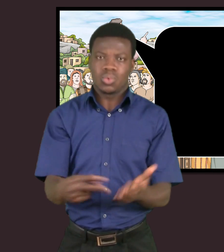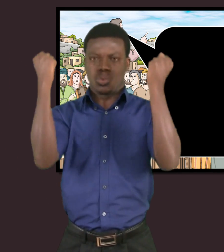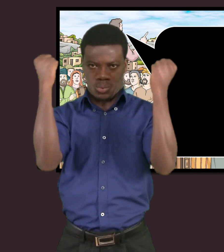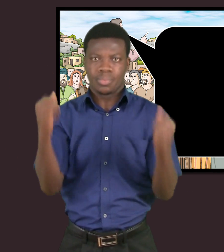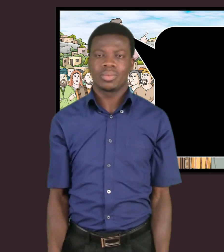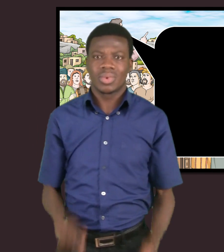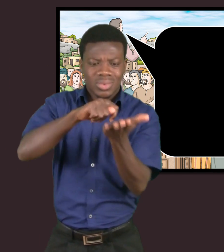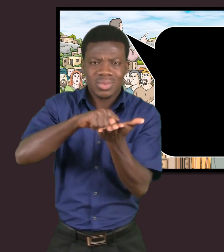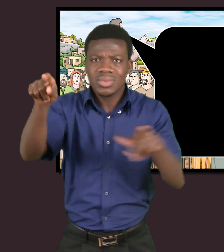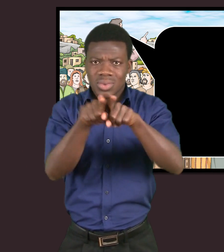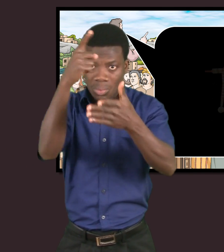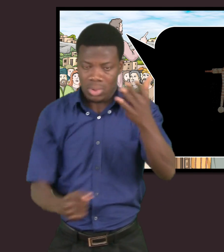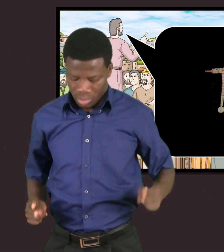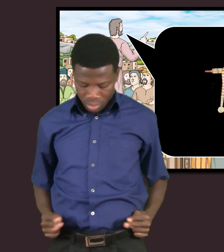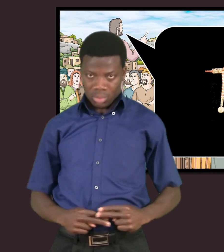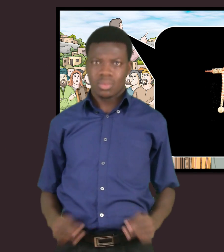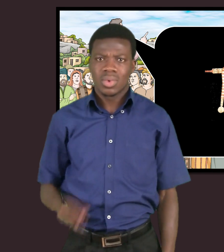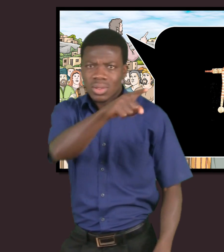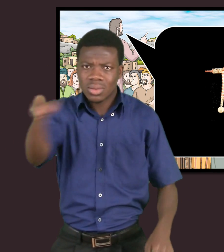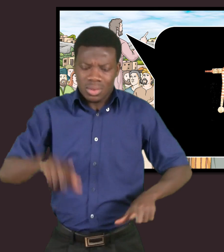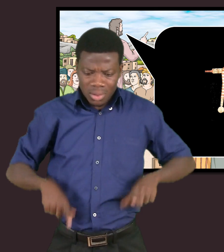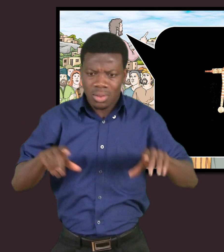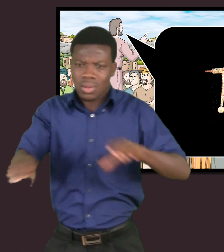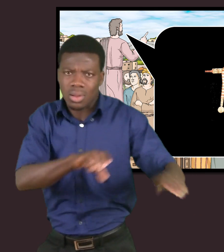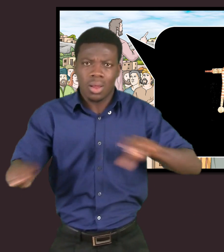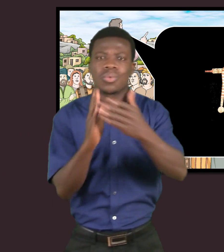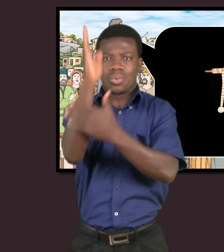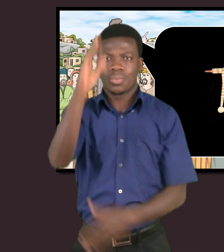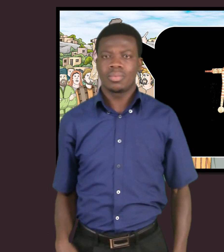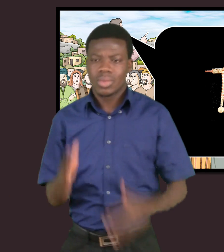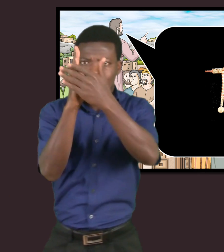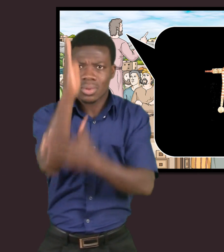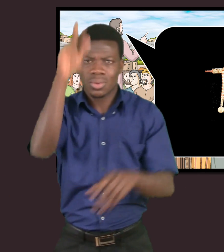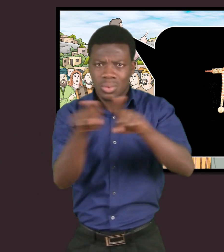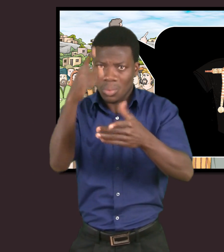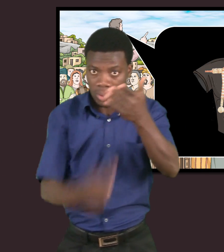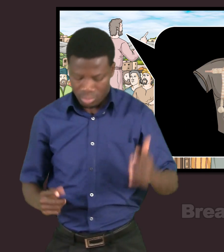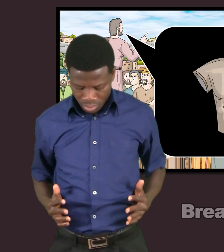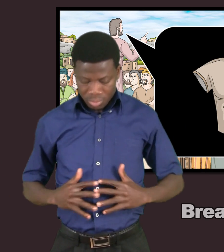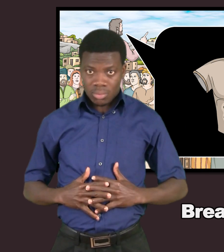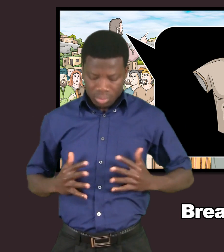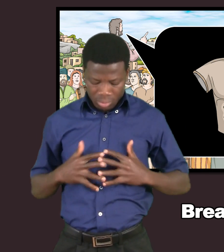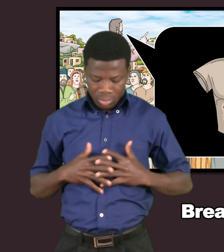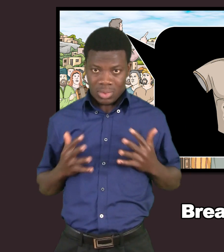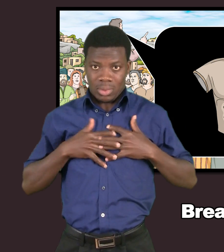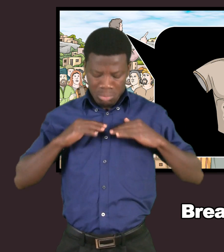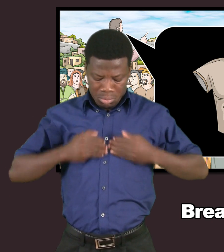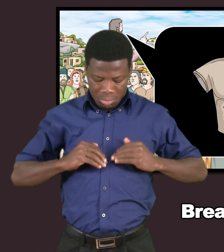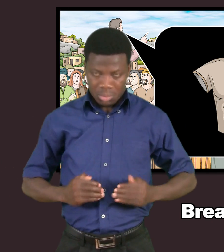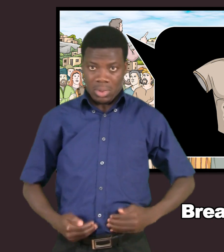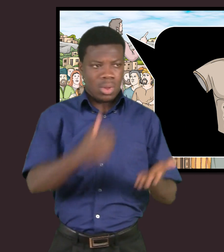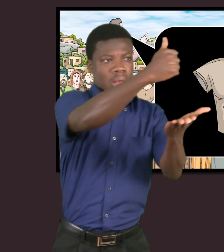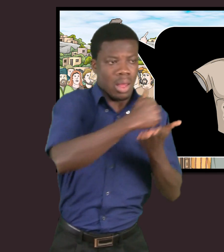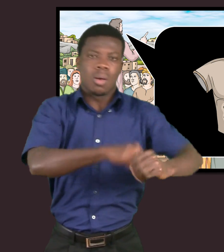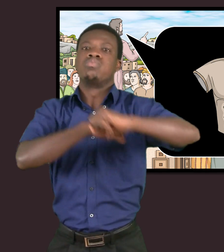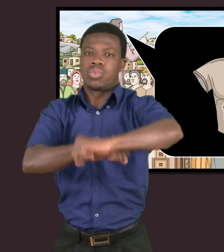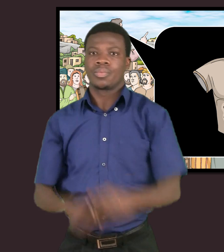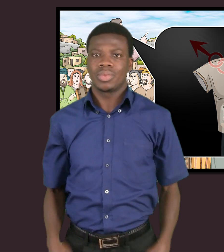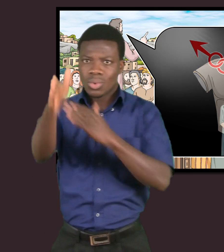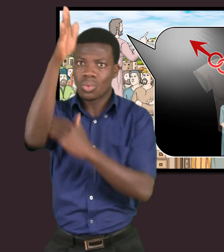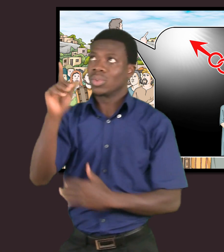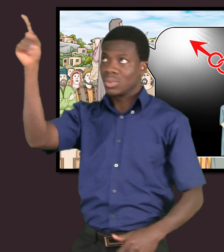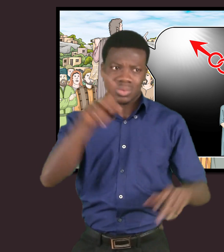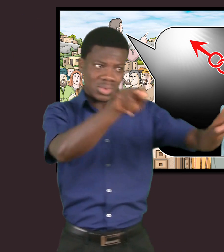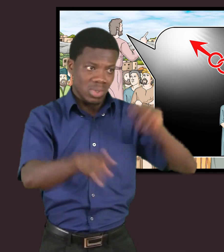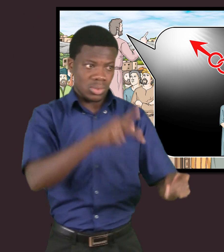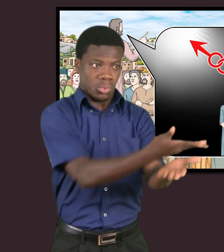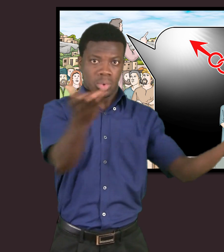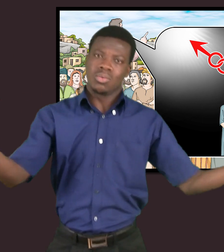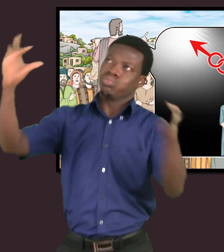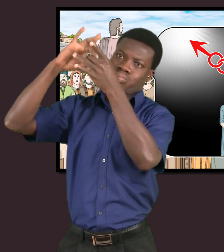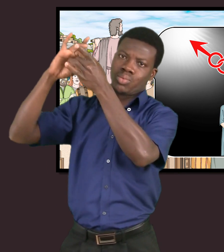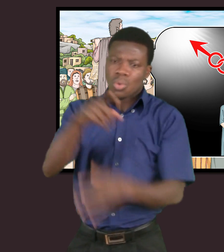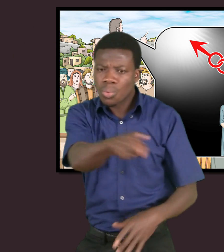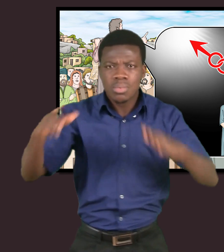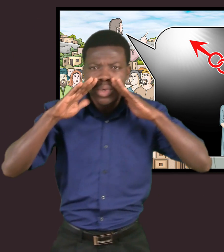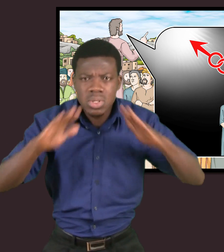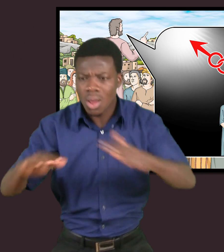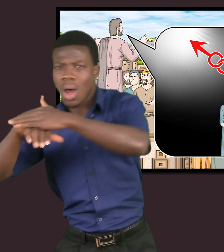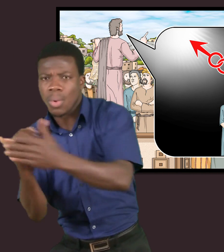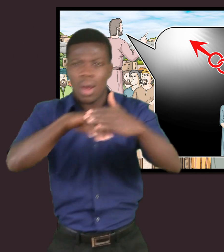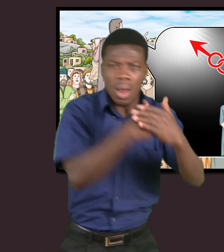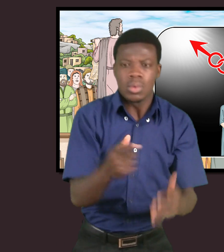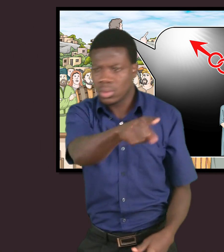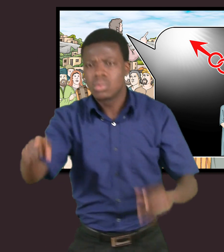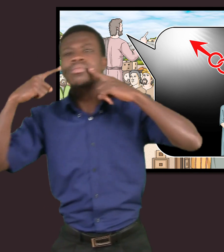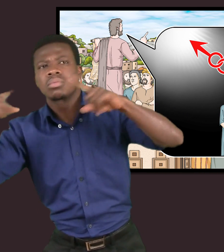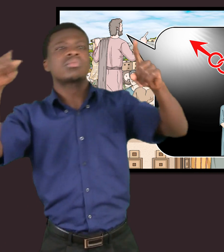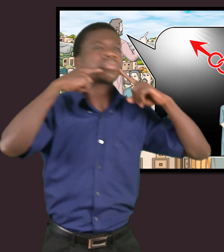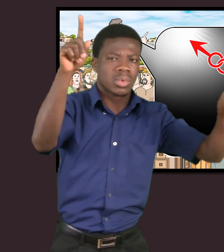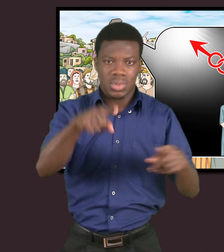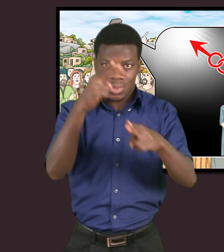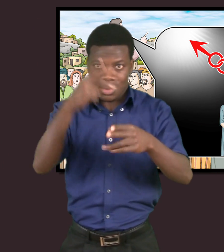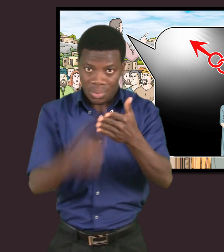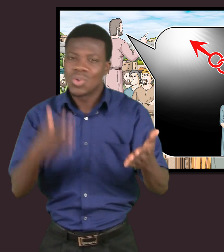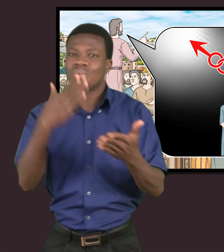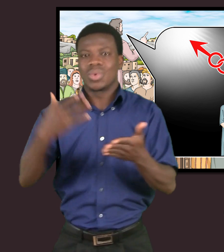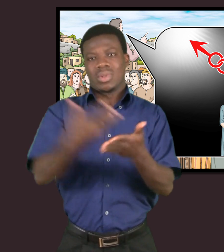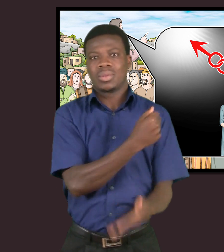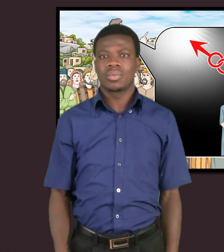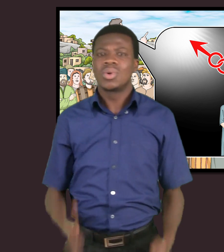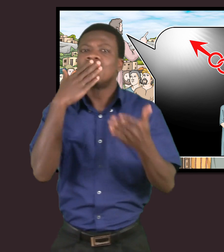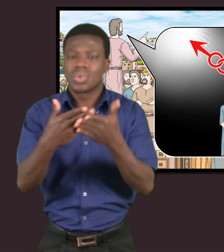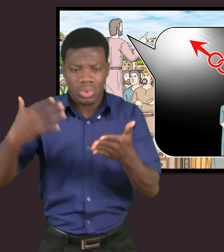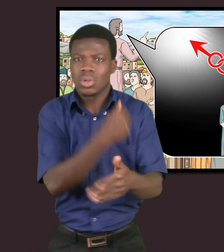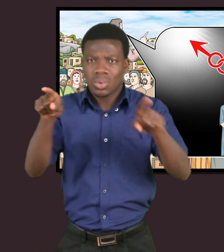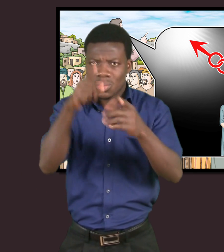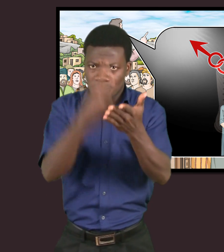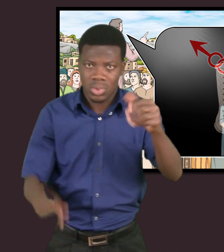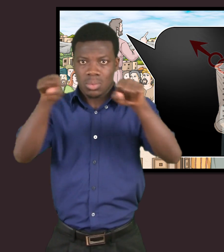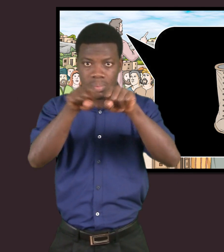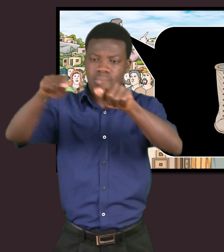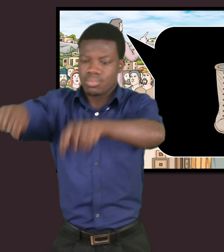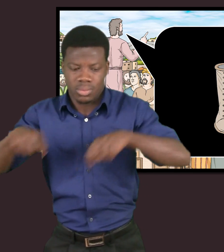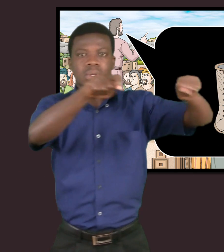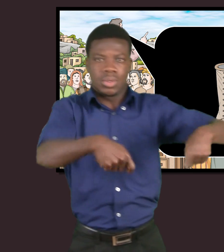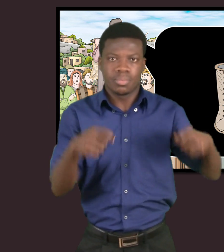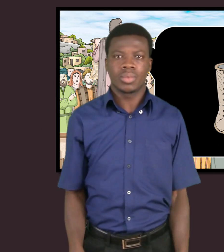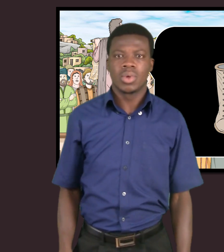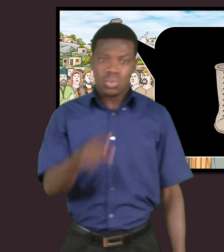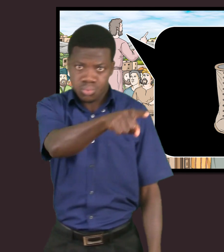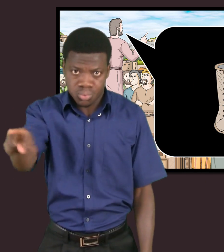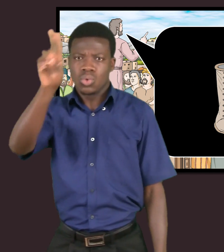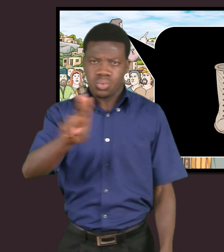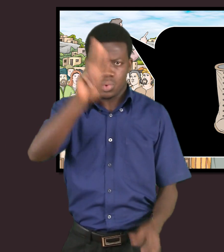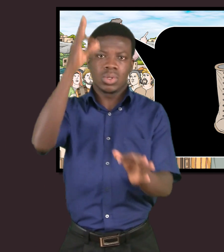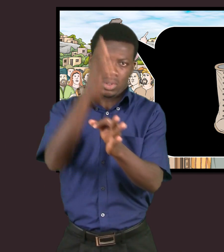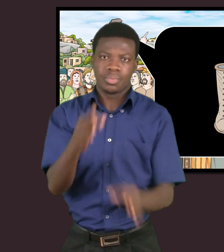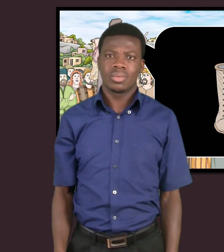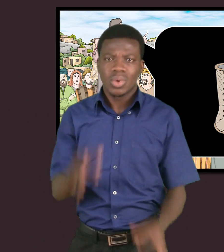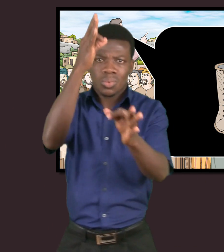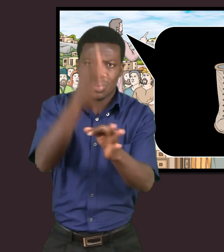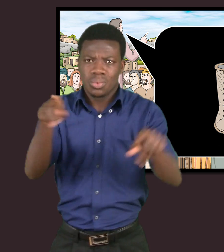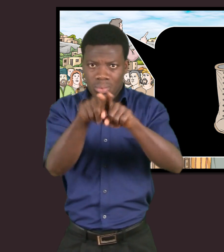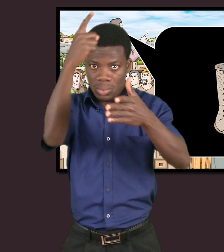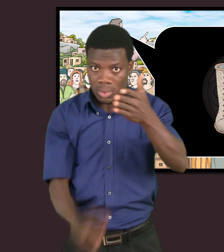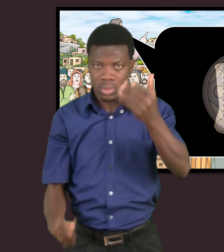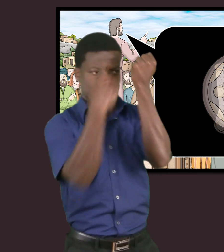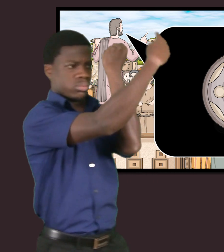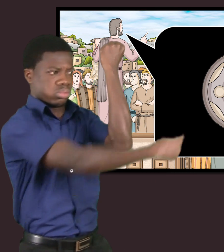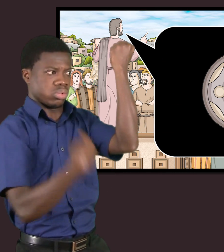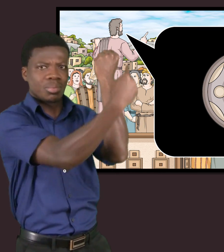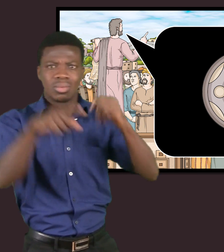Stand firm then, with the belt of truth buckled around your waist, with the breastplate of righteousness arrayed, and with your feet fitted with the readiness of the gospel of peace.